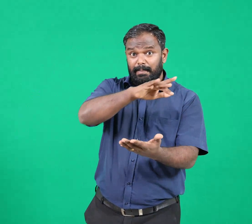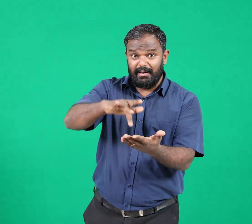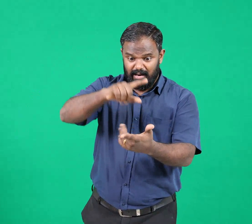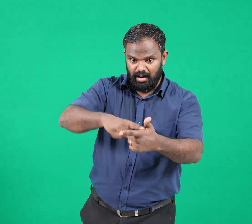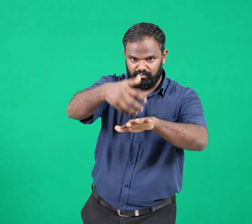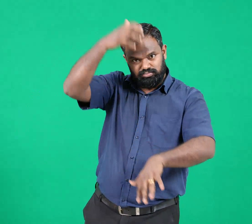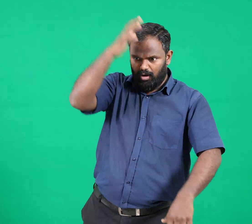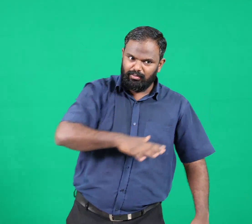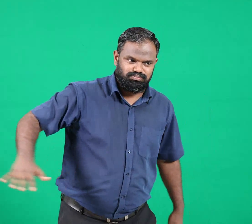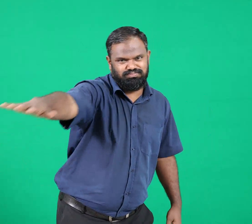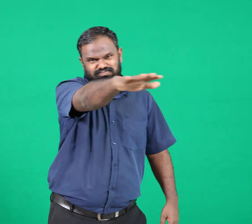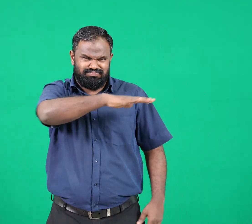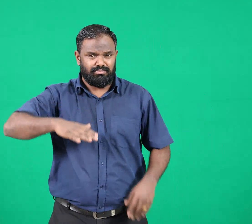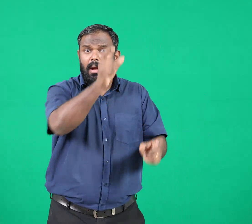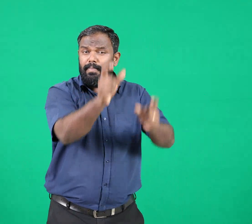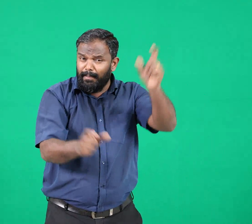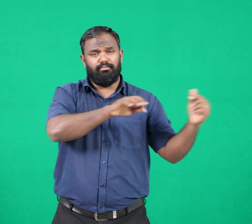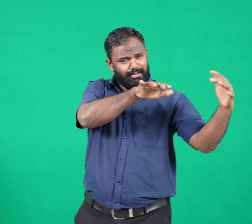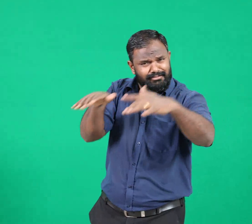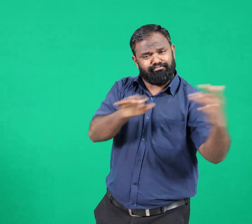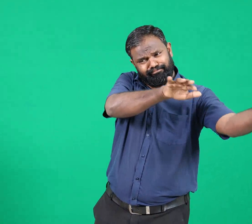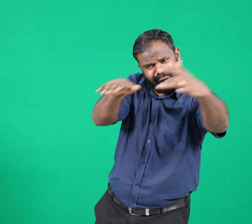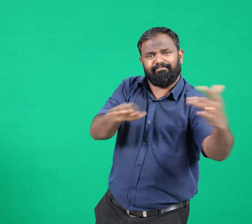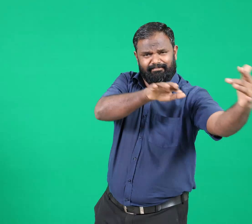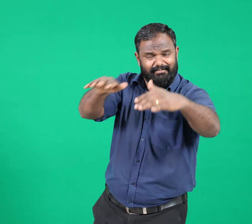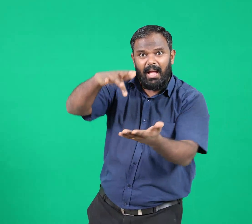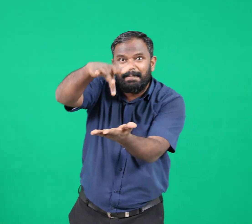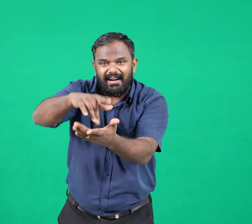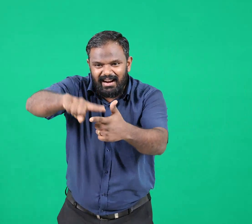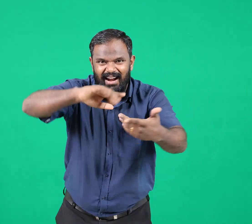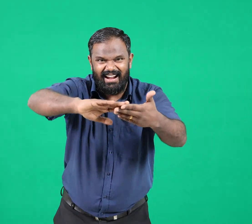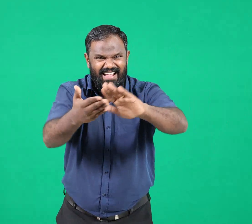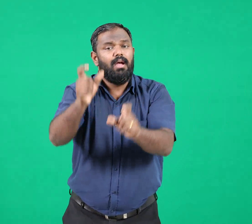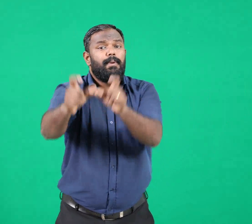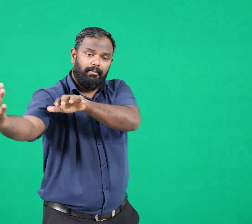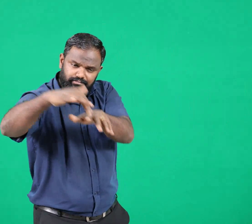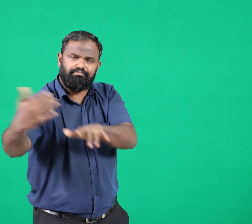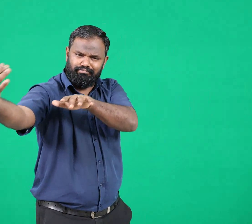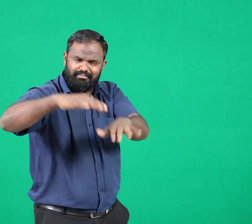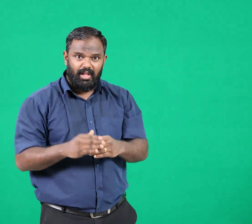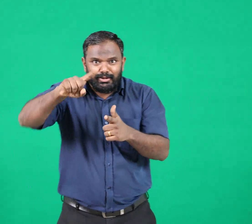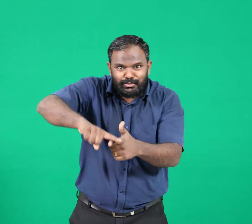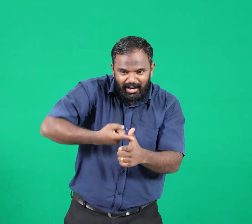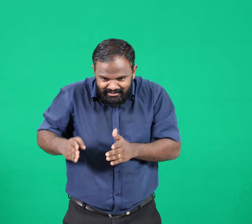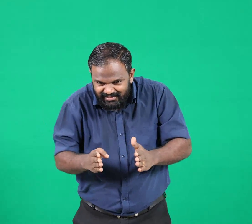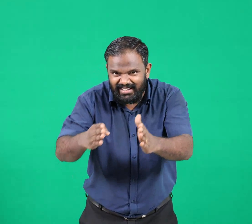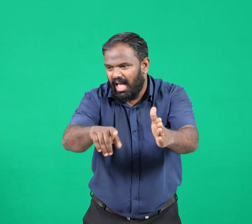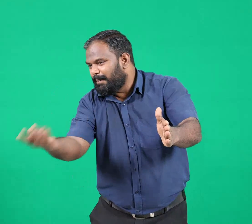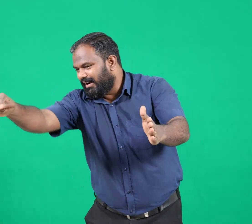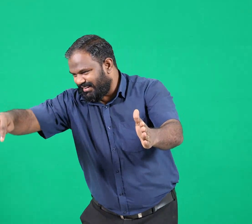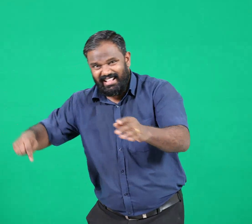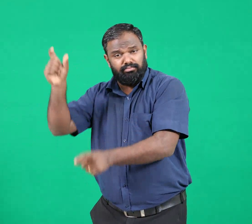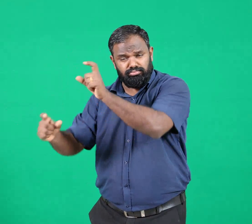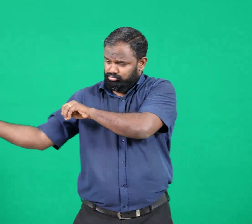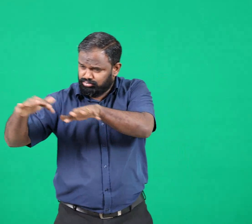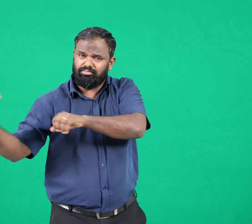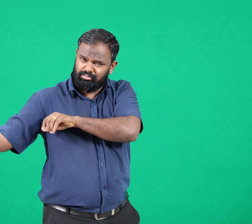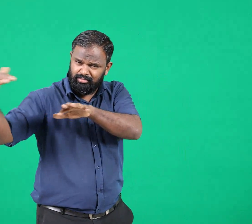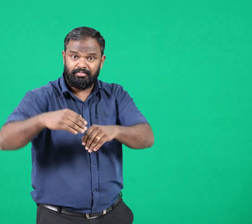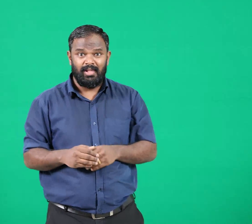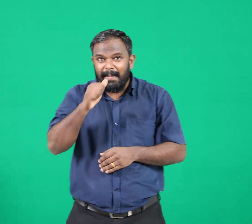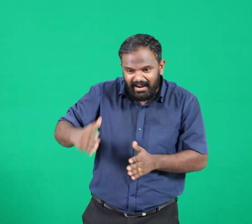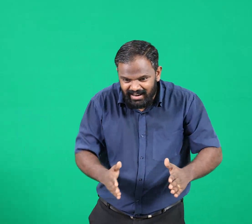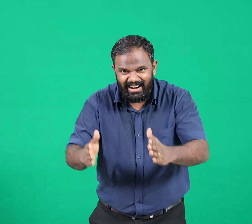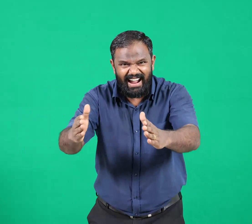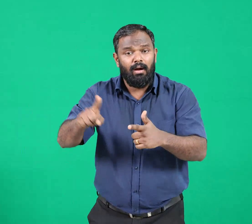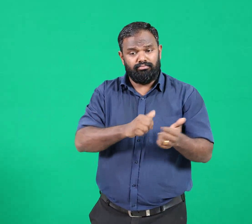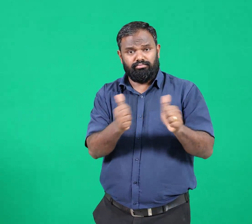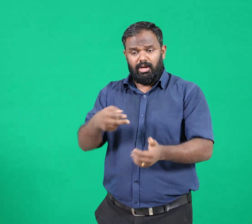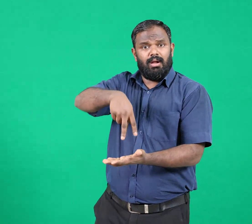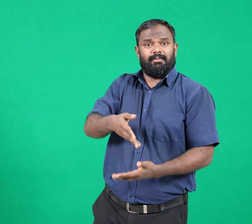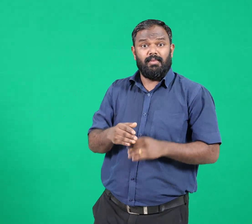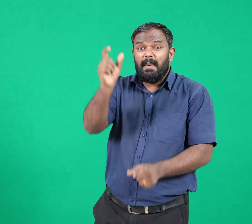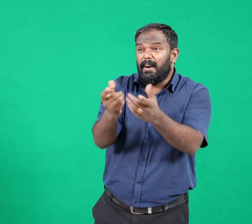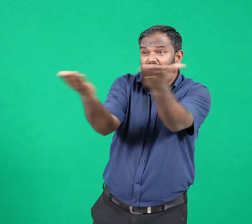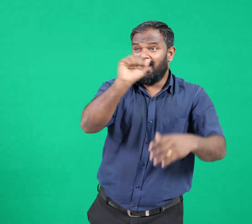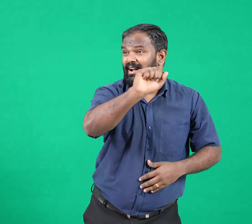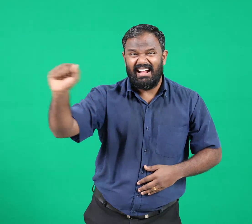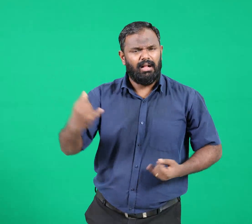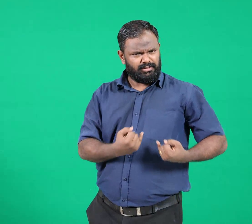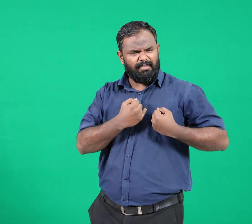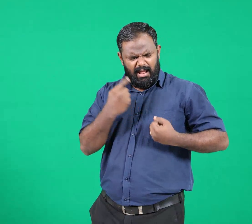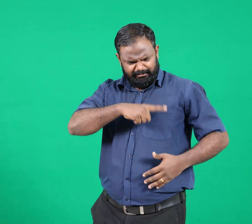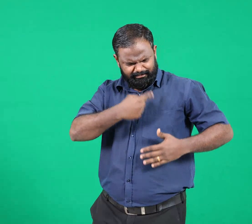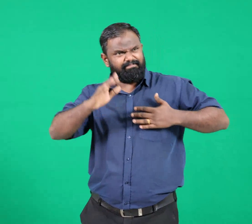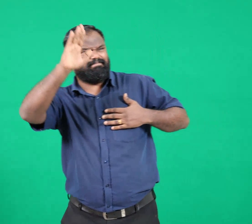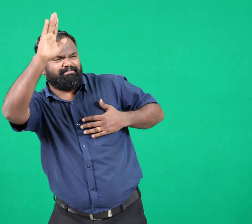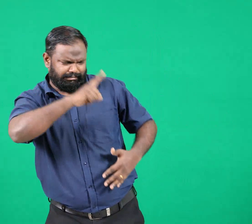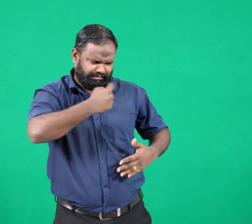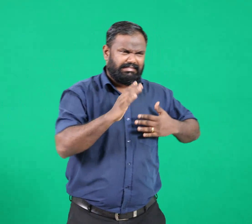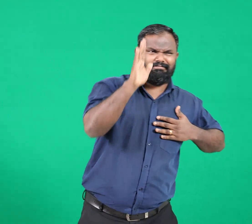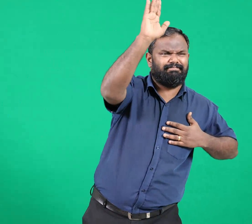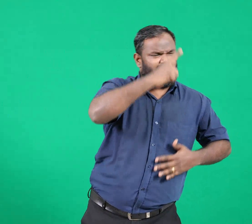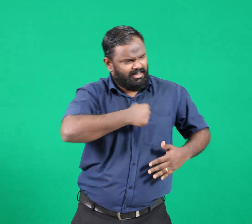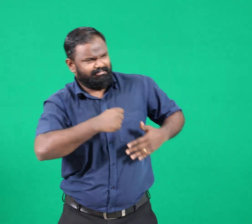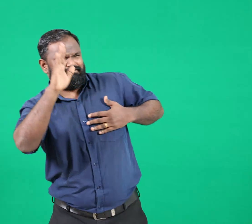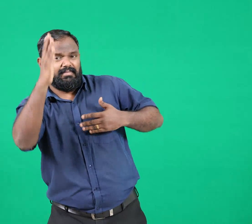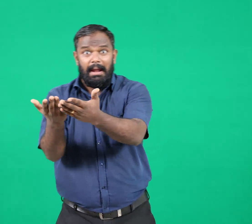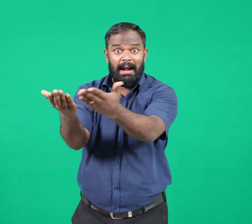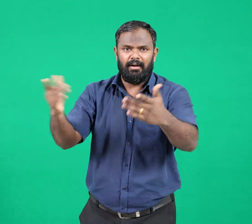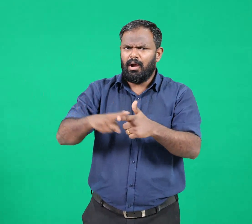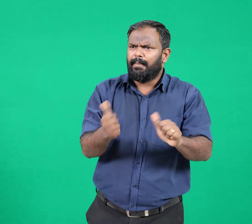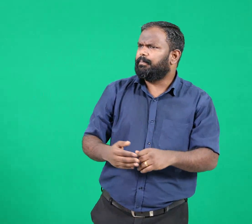People went out to him from Jerusalem and all Judea and the whole region around the Jordan.